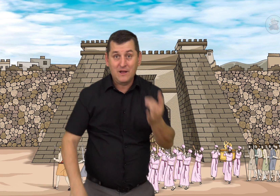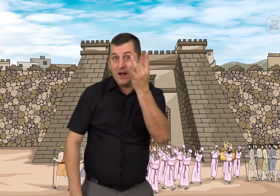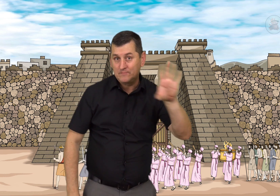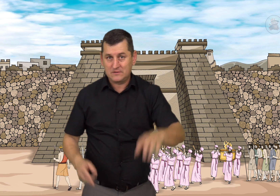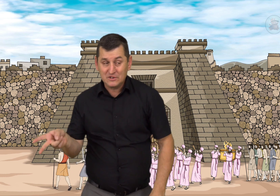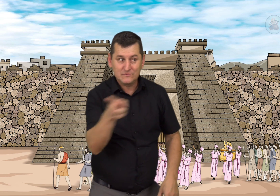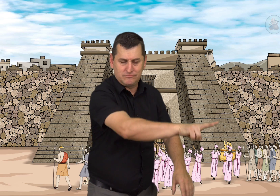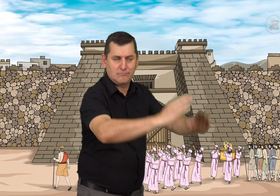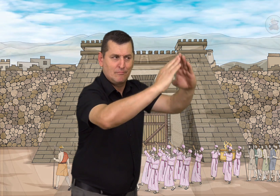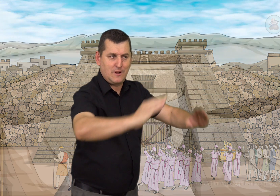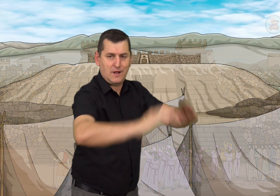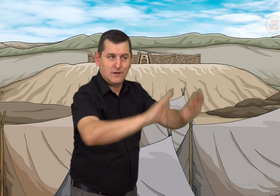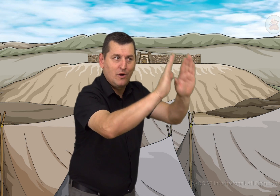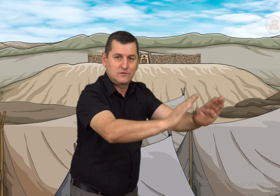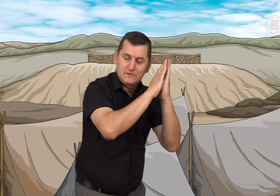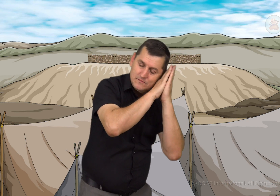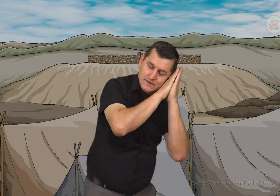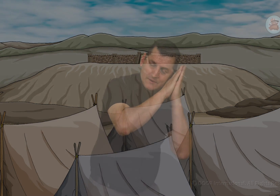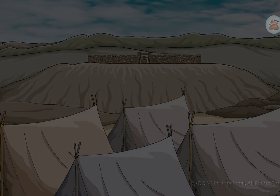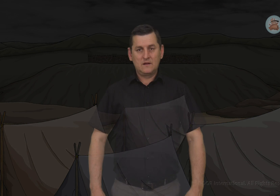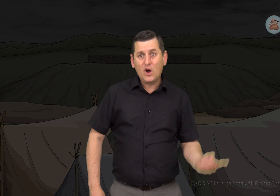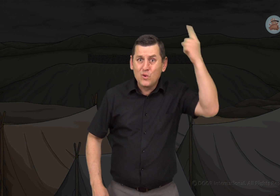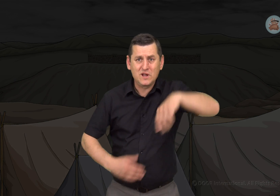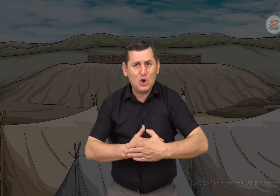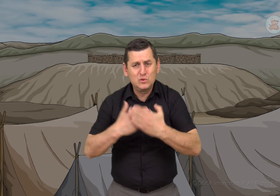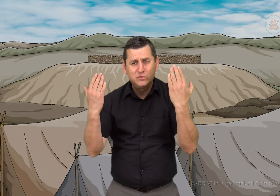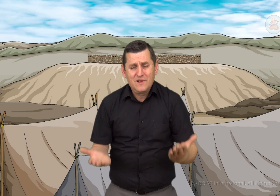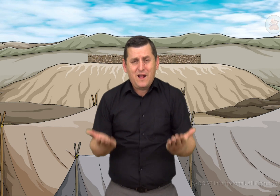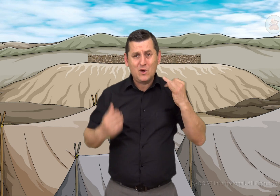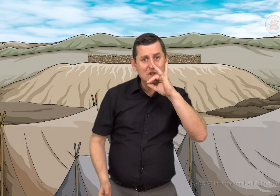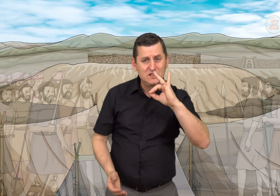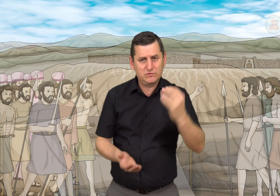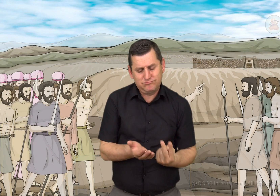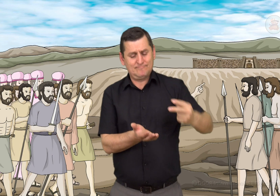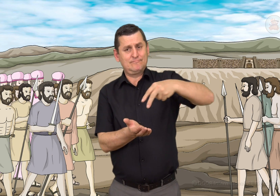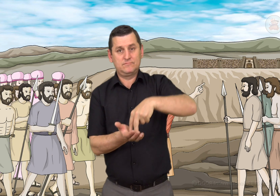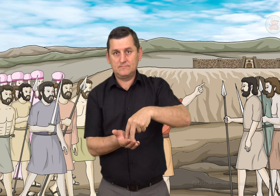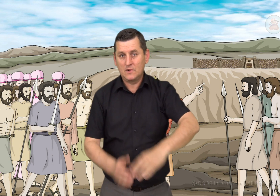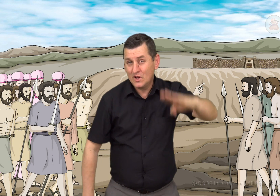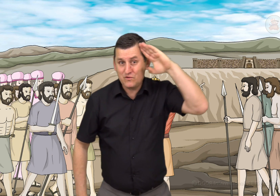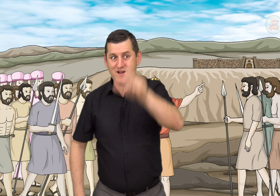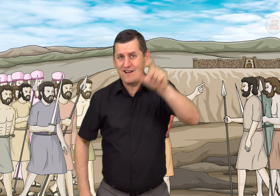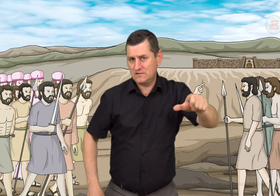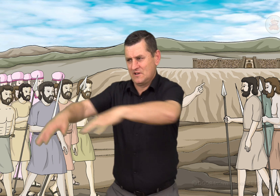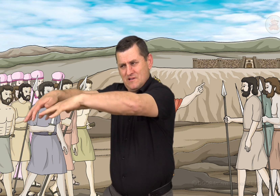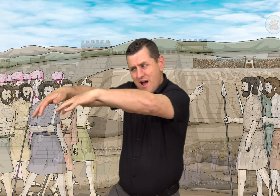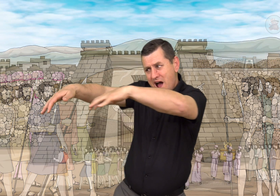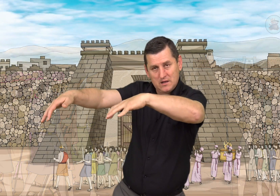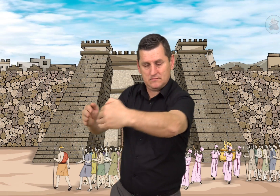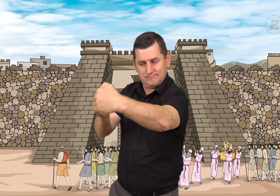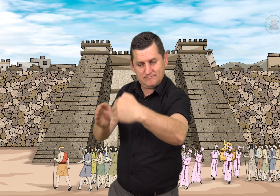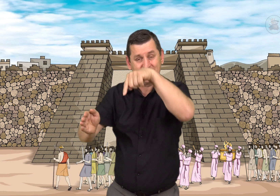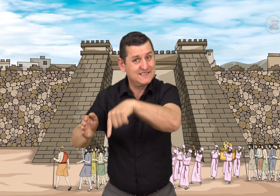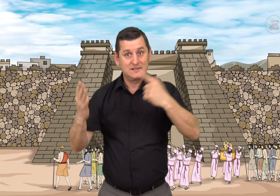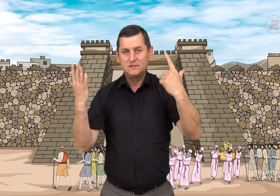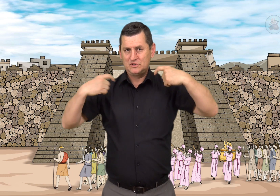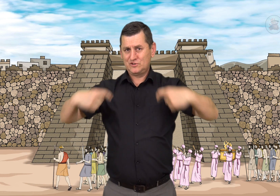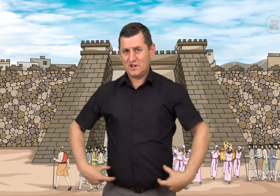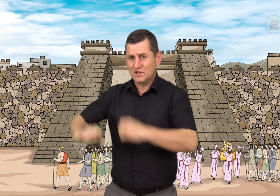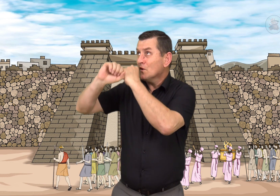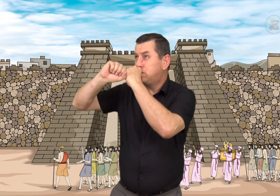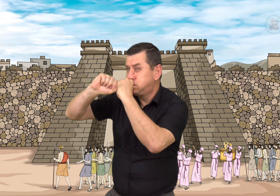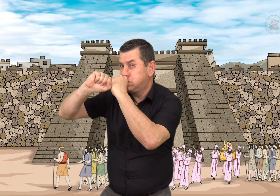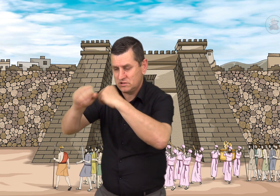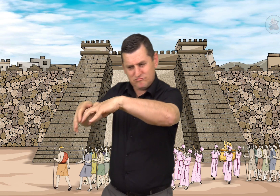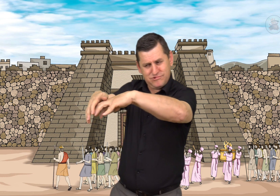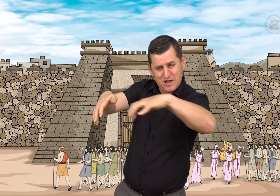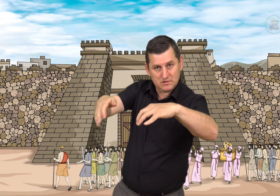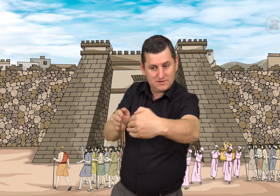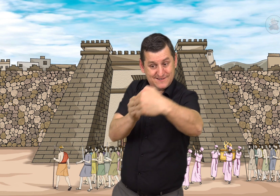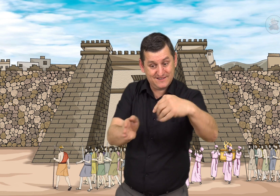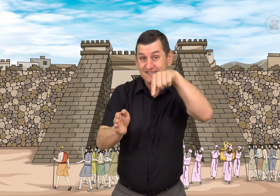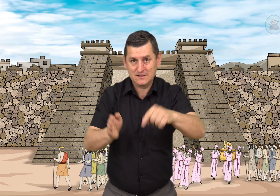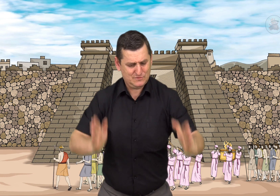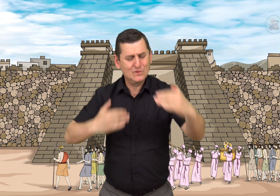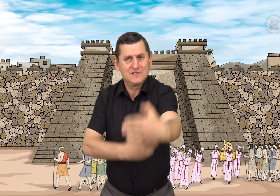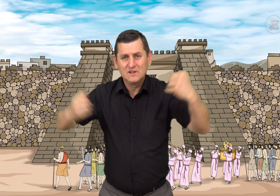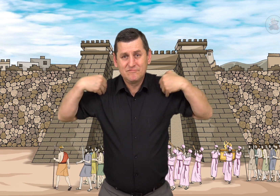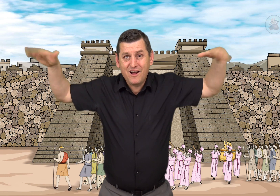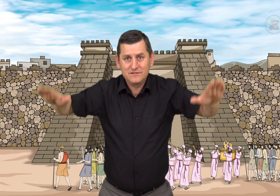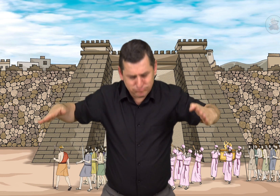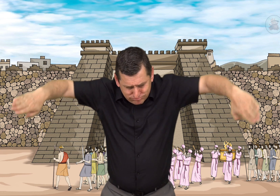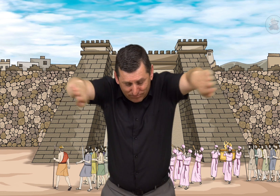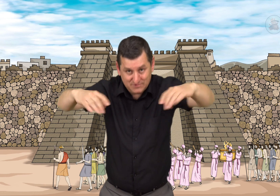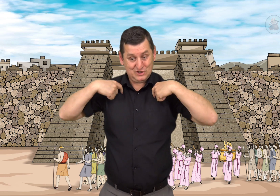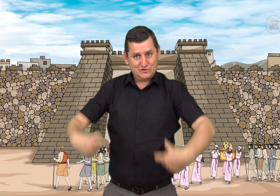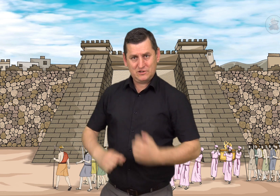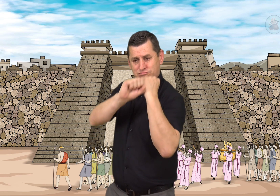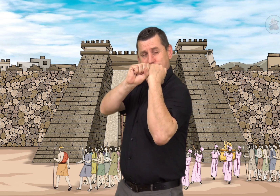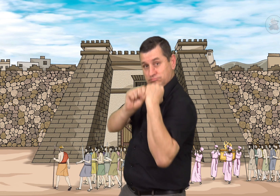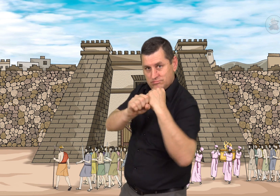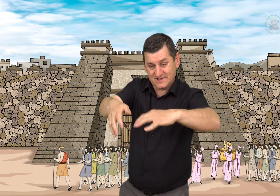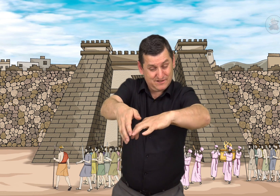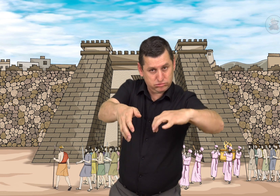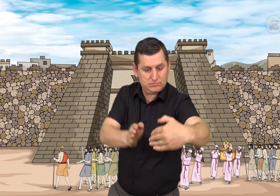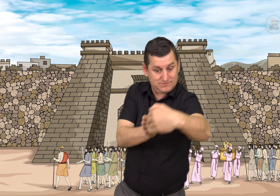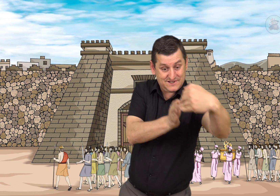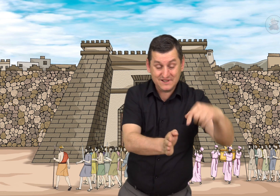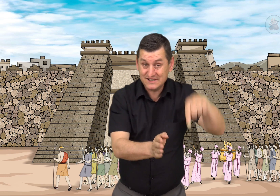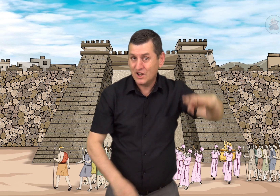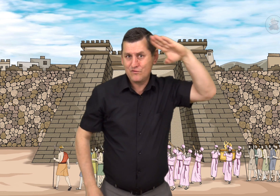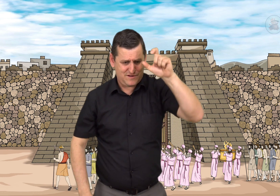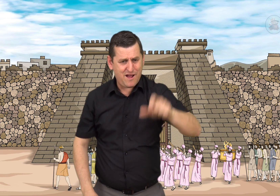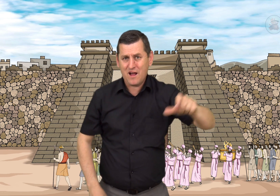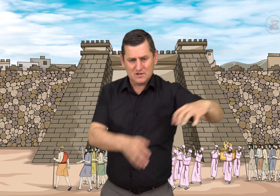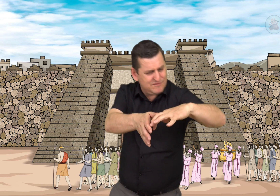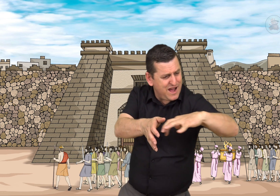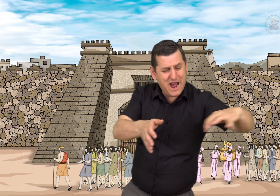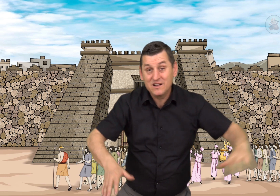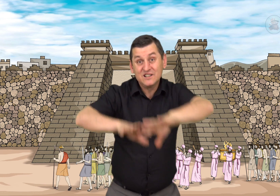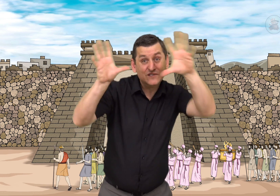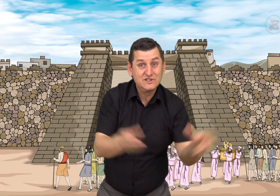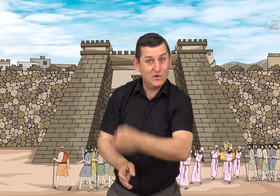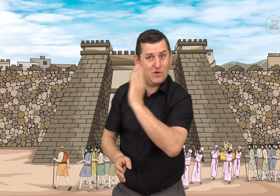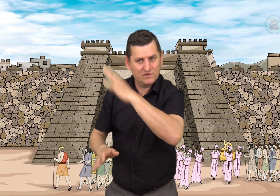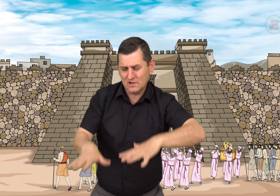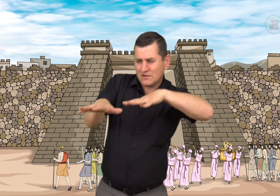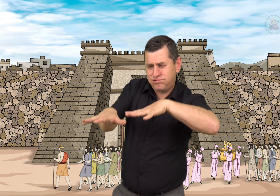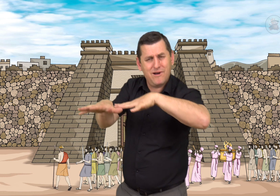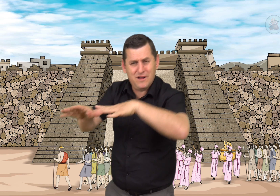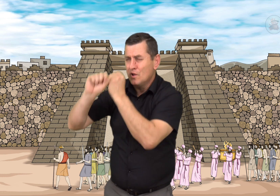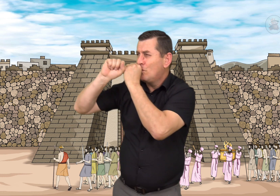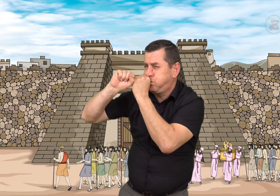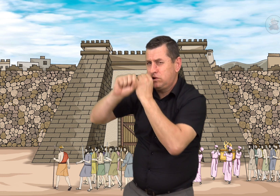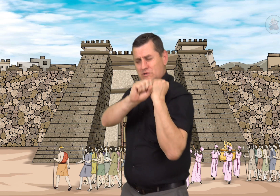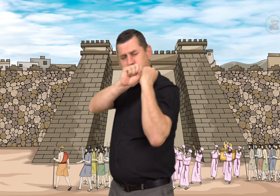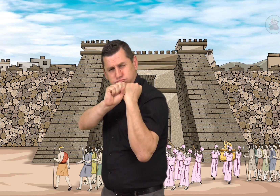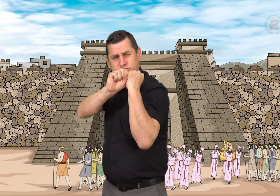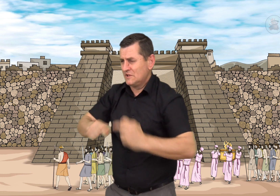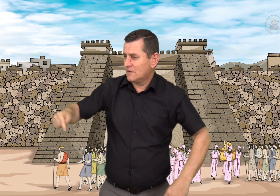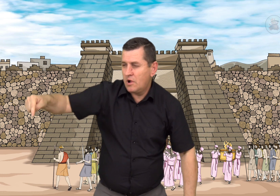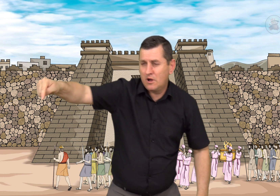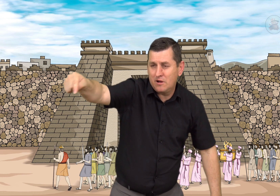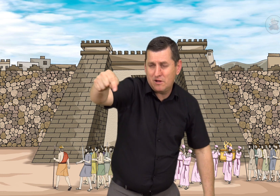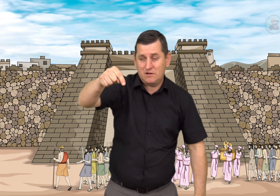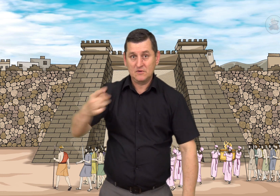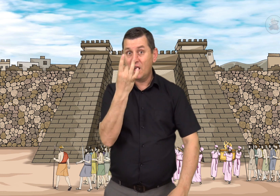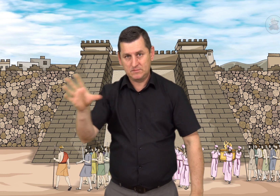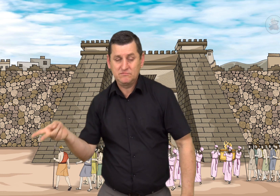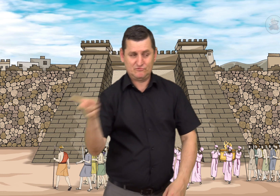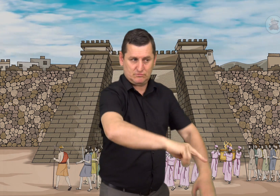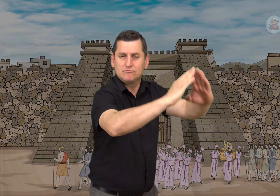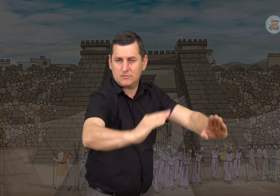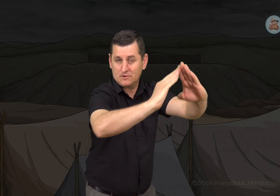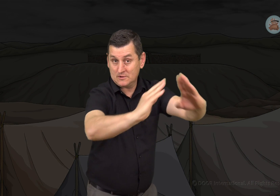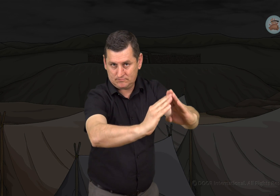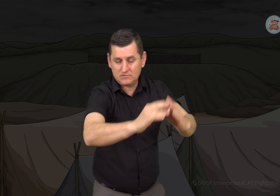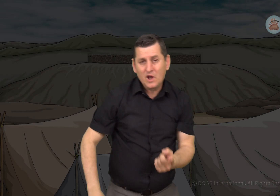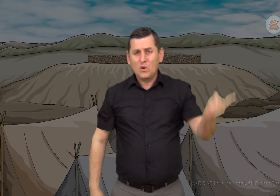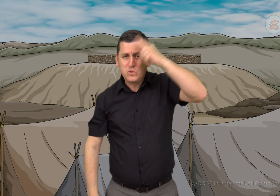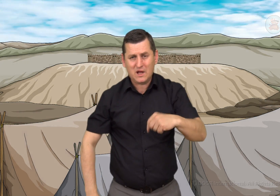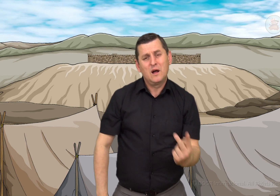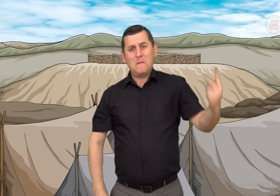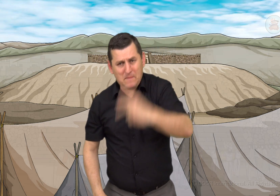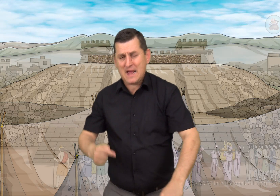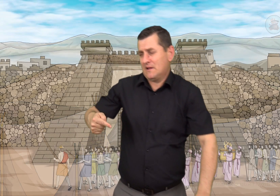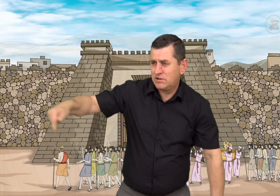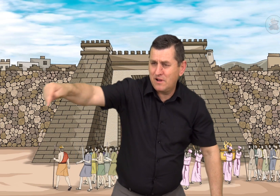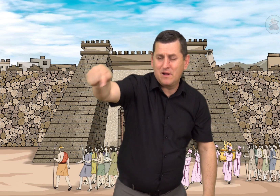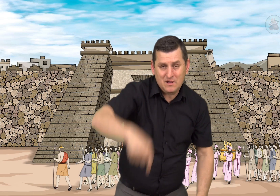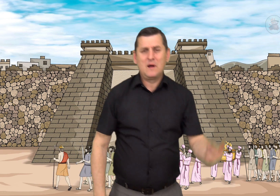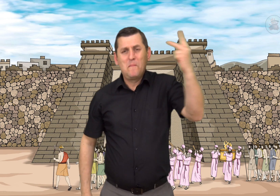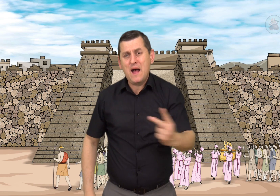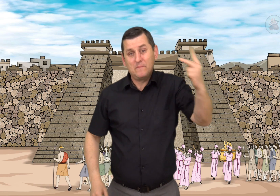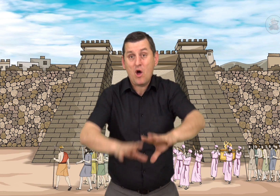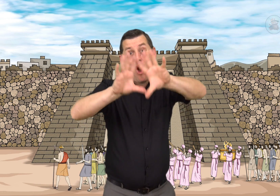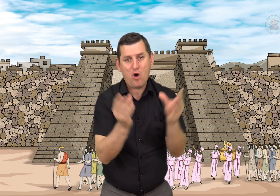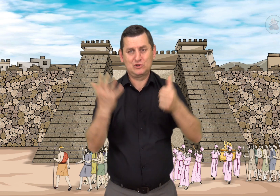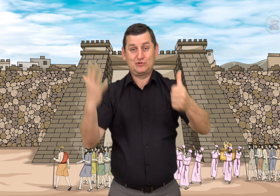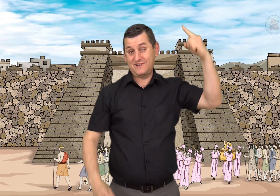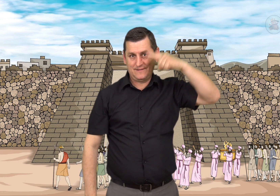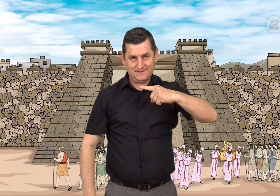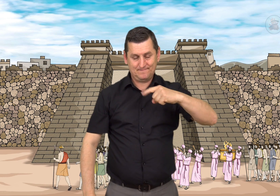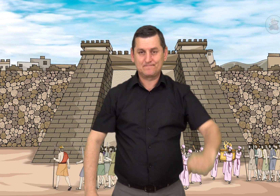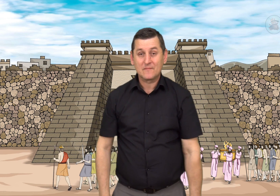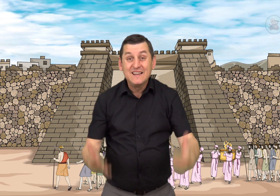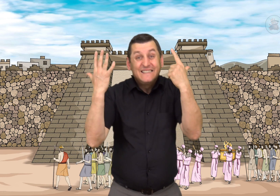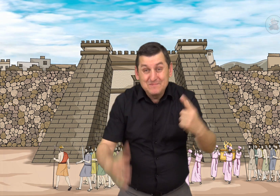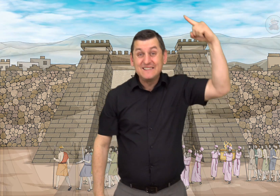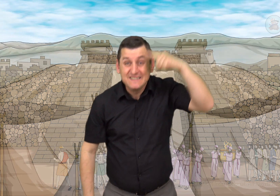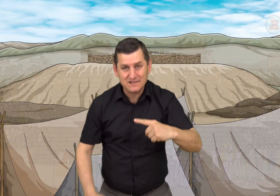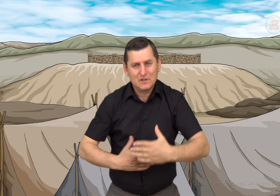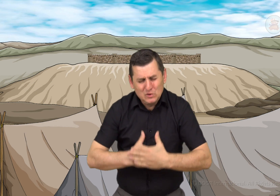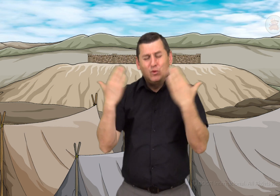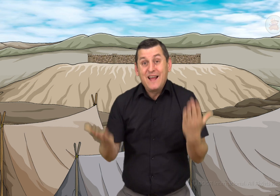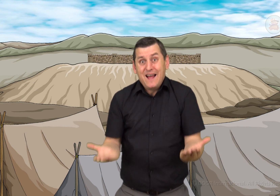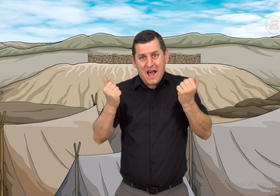And the people returned to the camp and spent the night there. Joshua got up early the next morning, and the priests took the ark of the LORD. And the seven priests carrying seven rams’ horns kept marching ahead of the ark of the LORD and blowing the horns. The armed troops went in front of them and the rear guard followed the ark of the LORD, while the horns kept sounding. So on the second day they marched around the city once and returned to the camp.